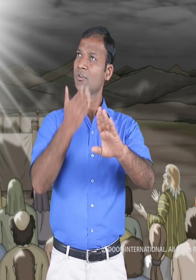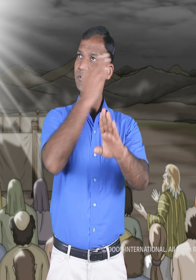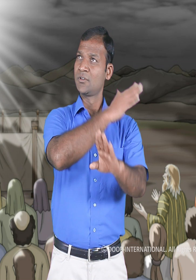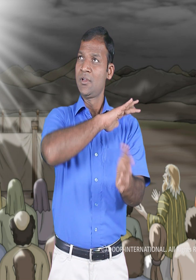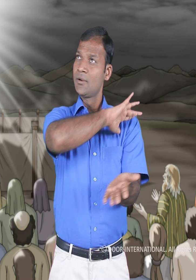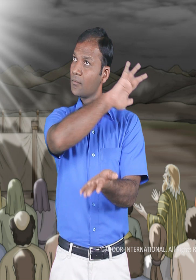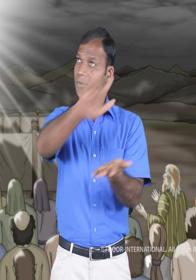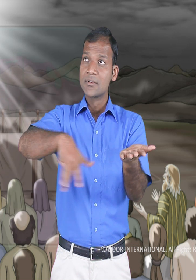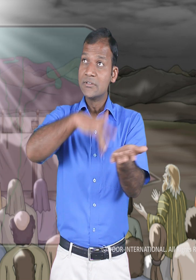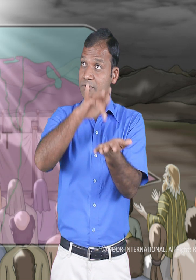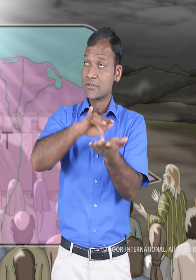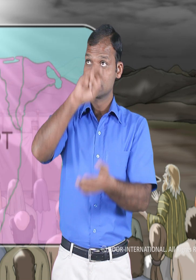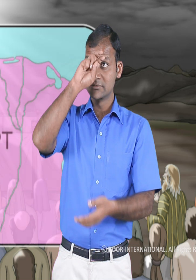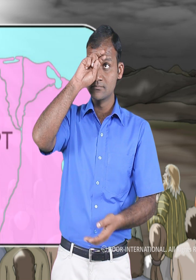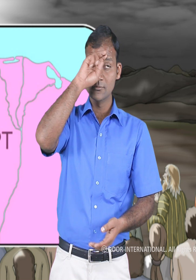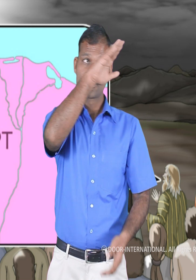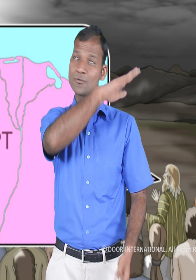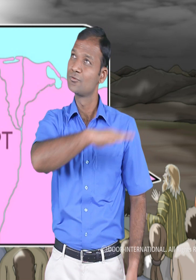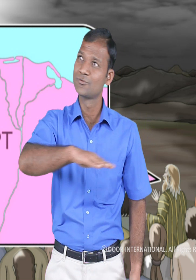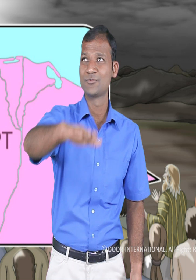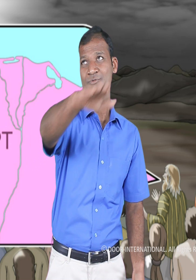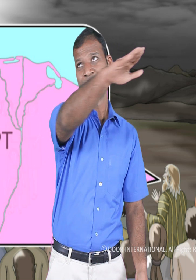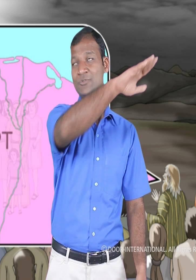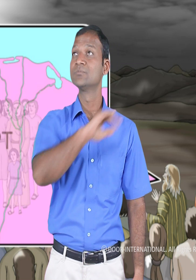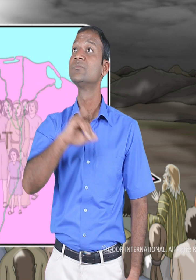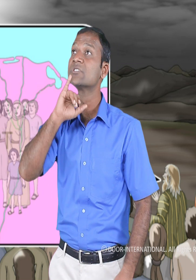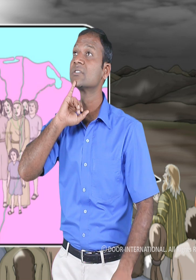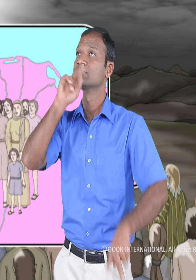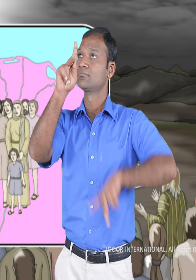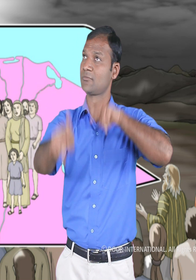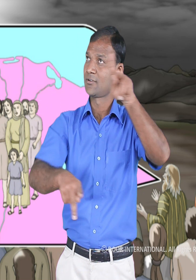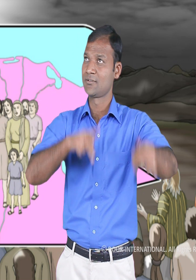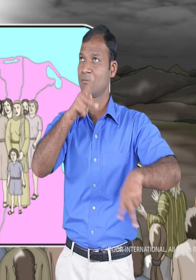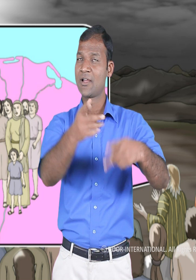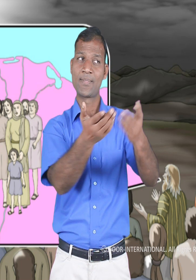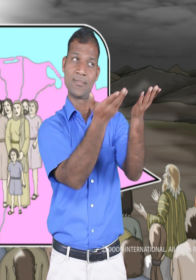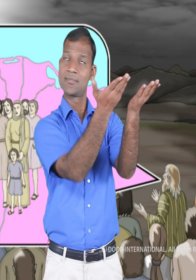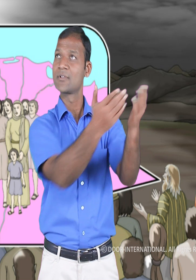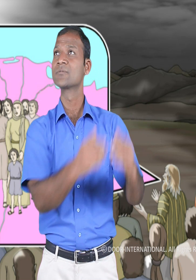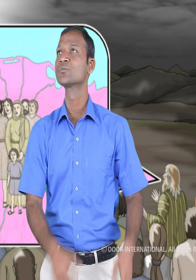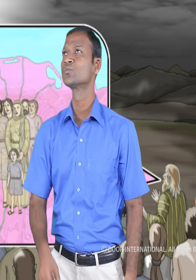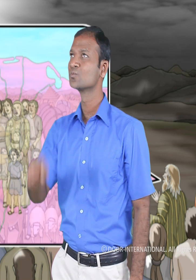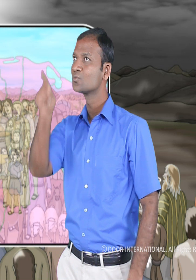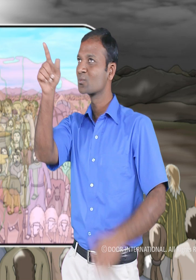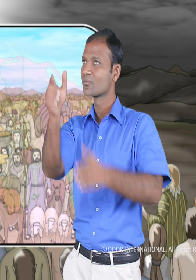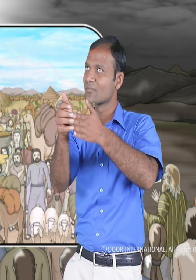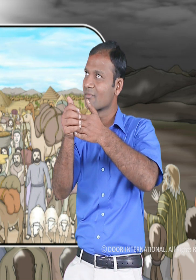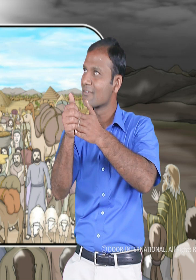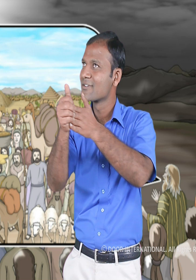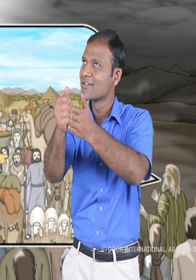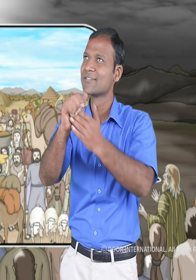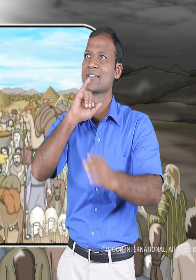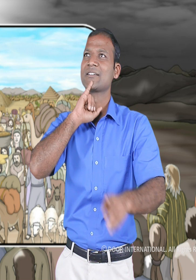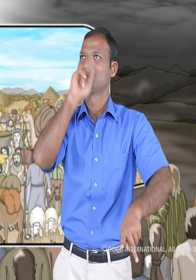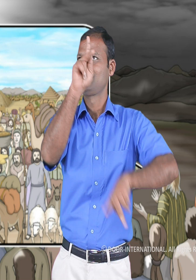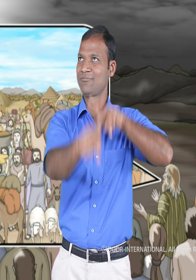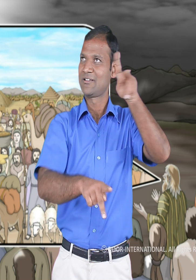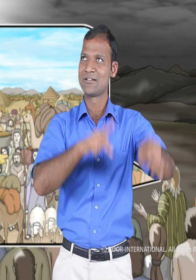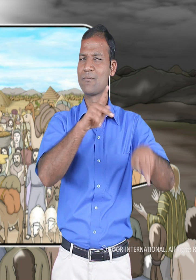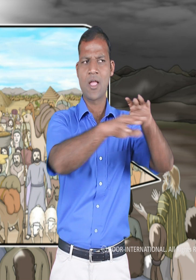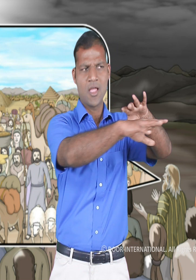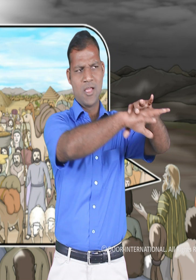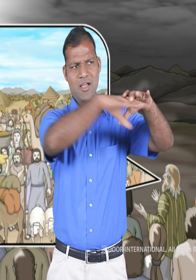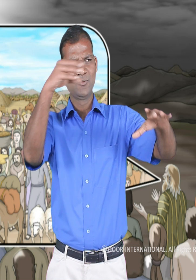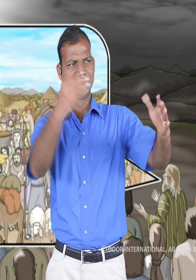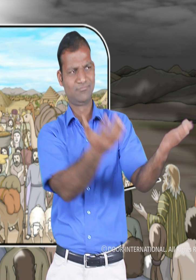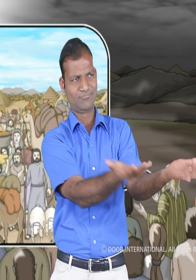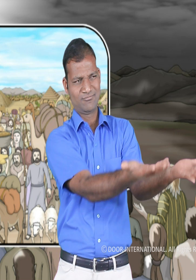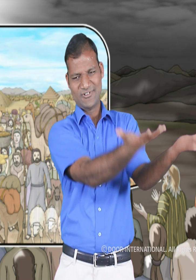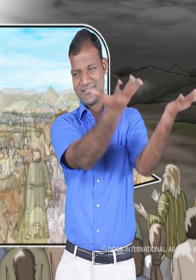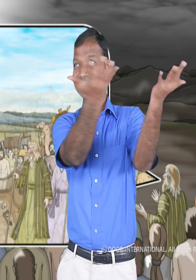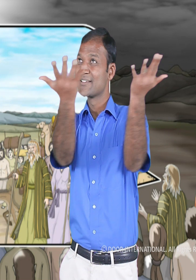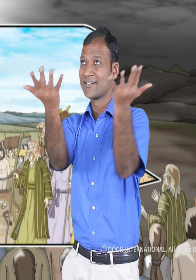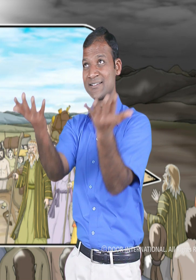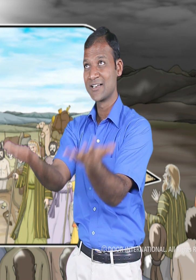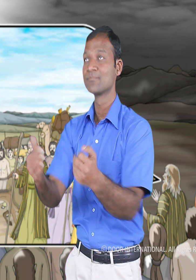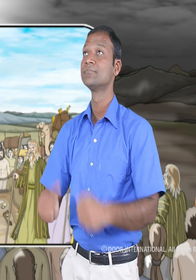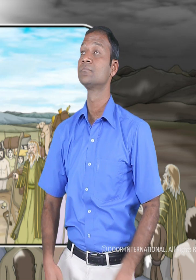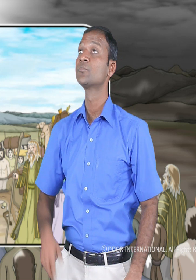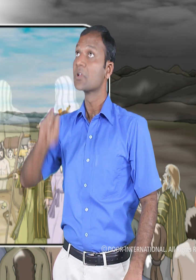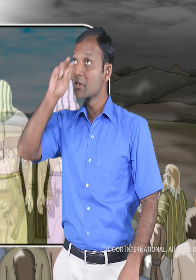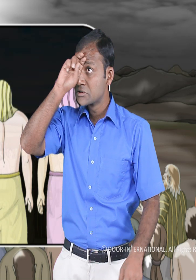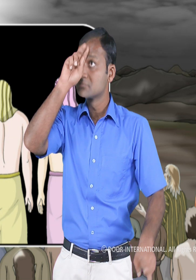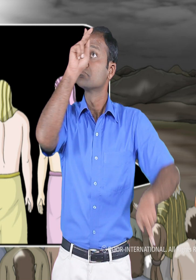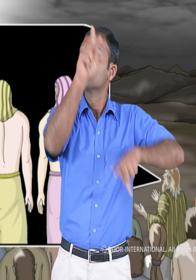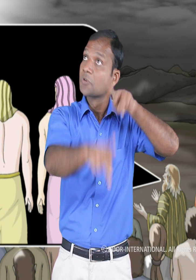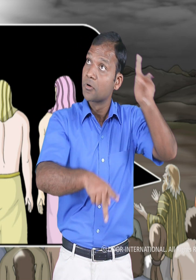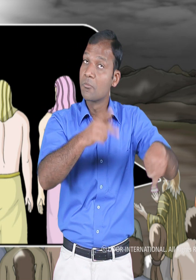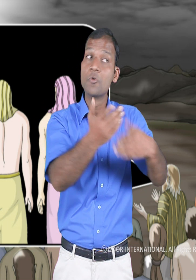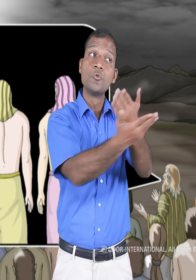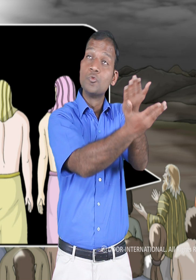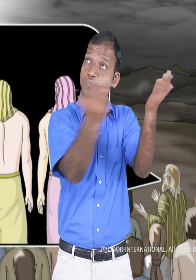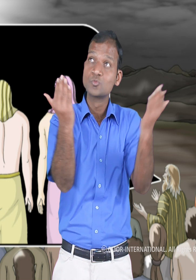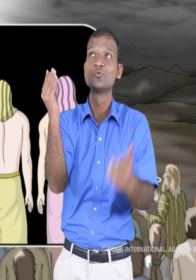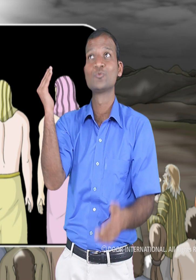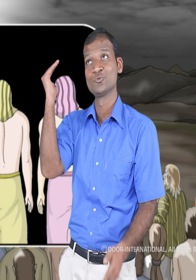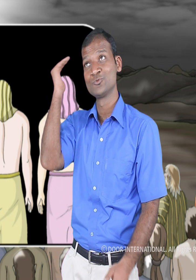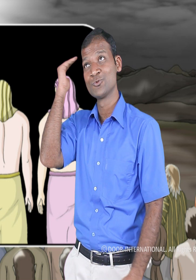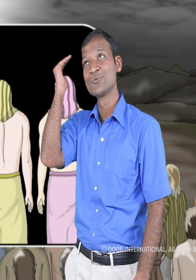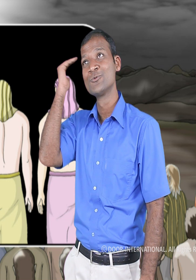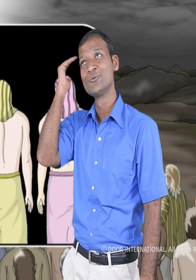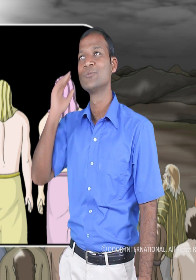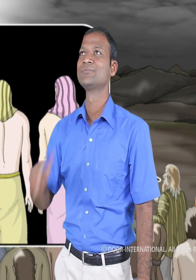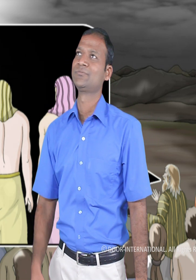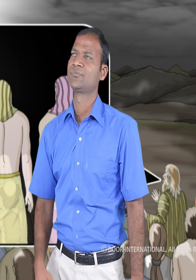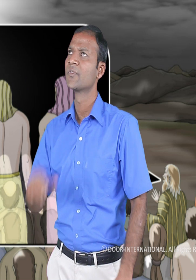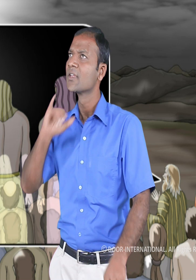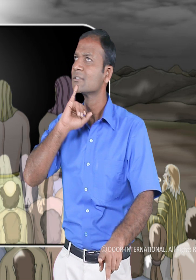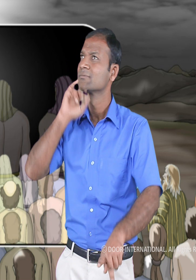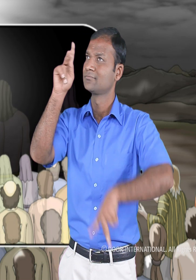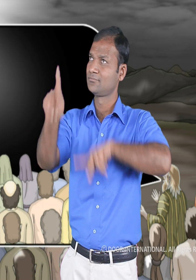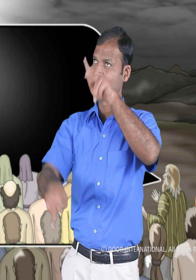And they will tell it to the inhabitants of this land.